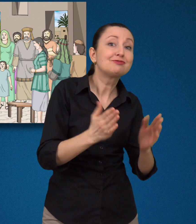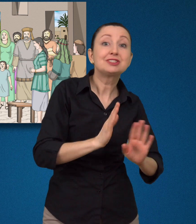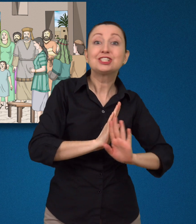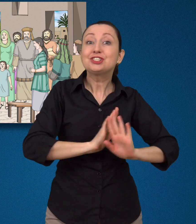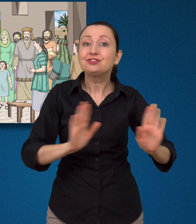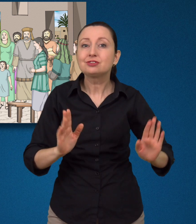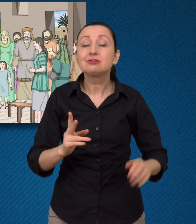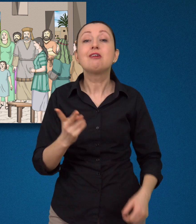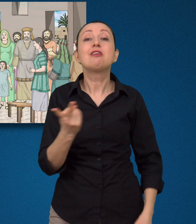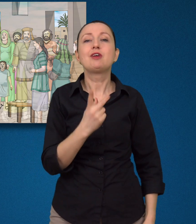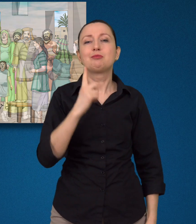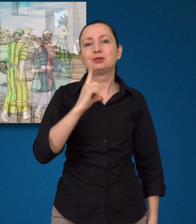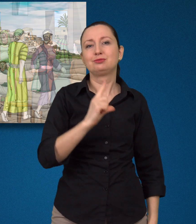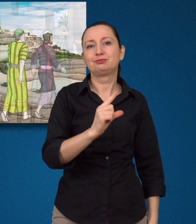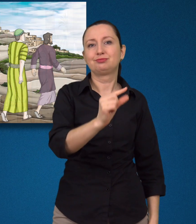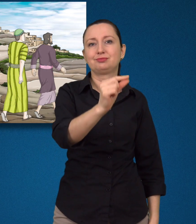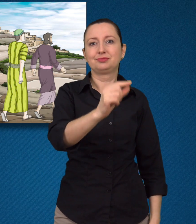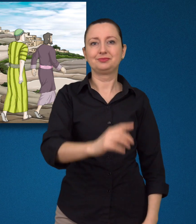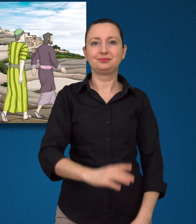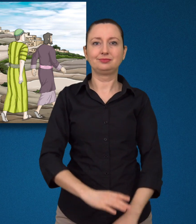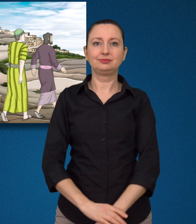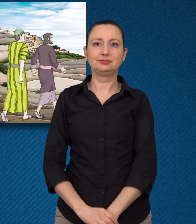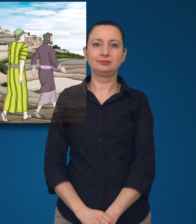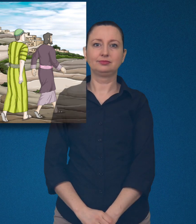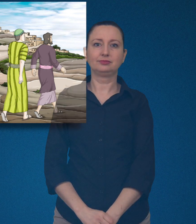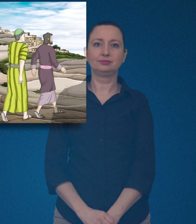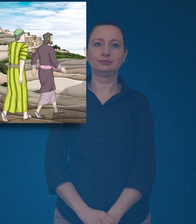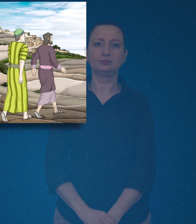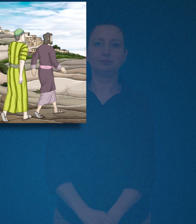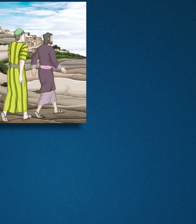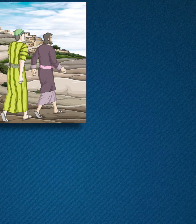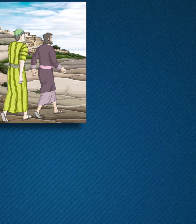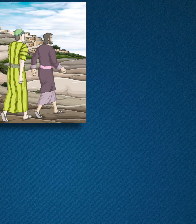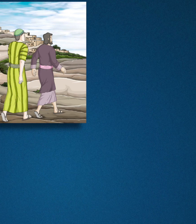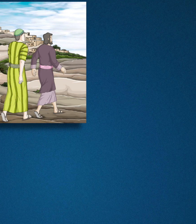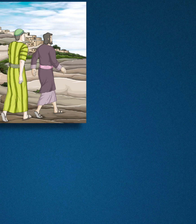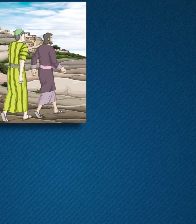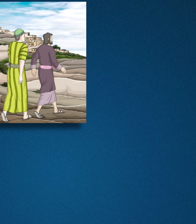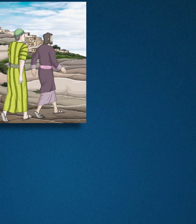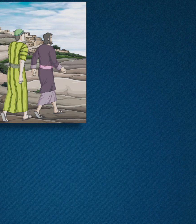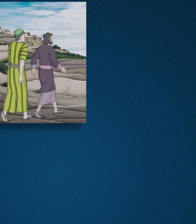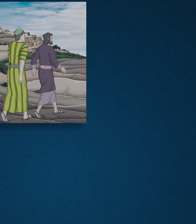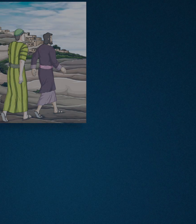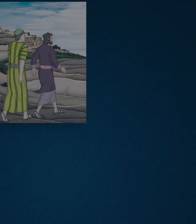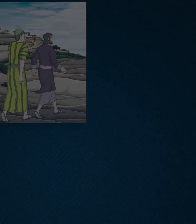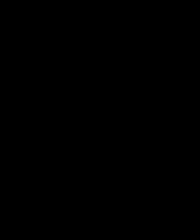Then they left the city.